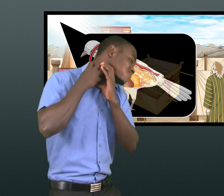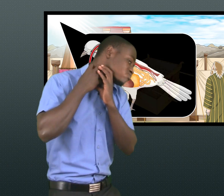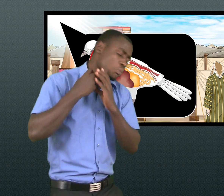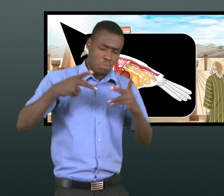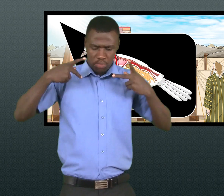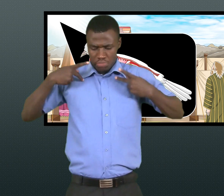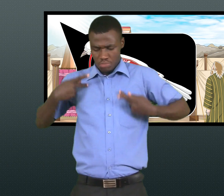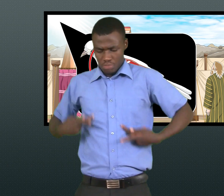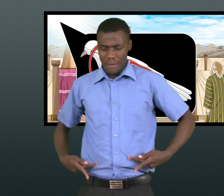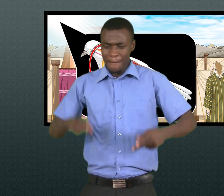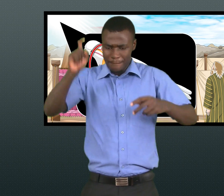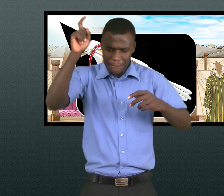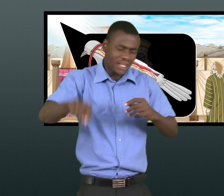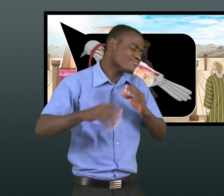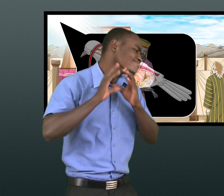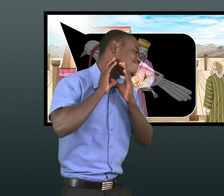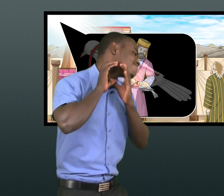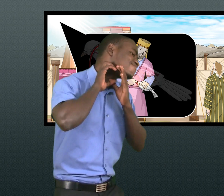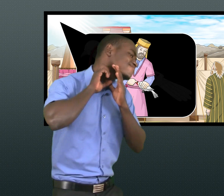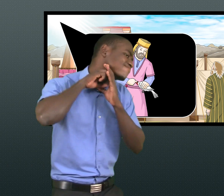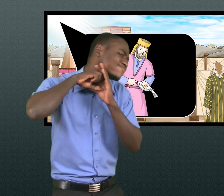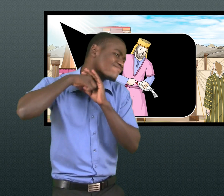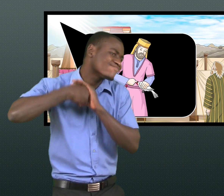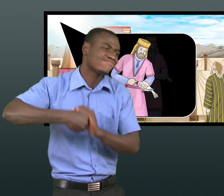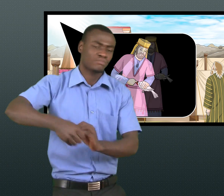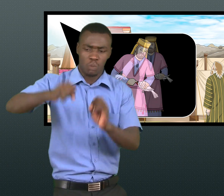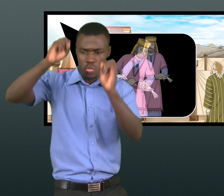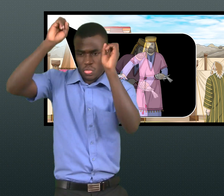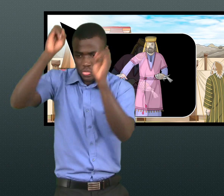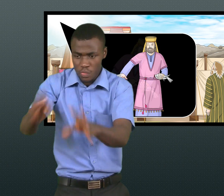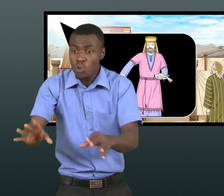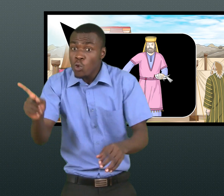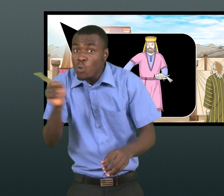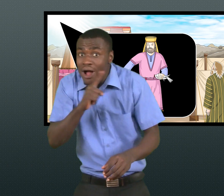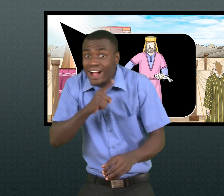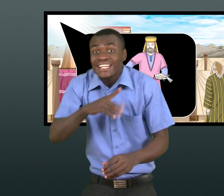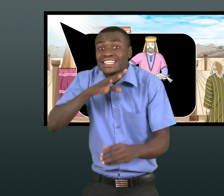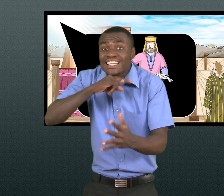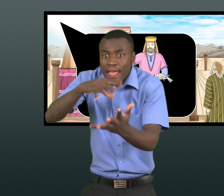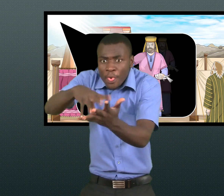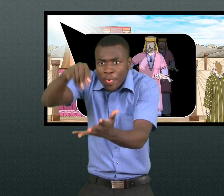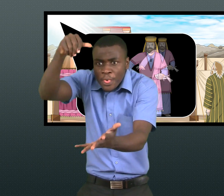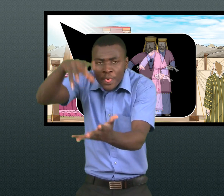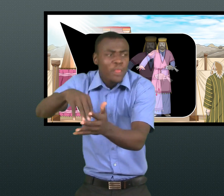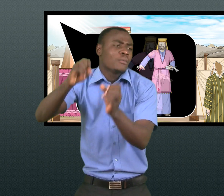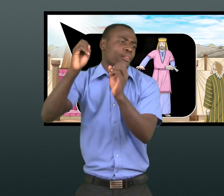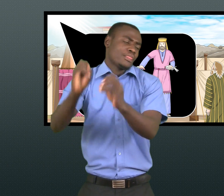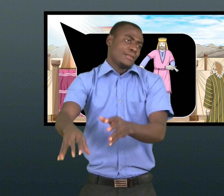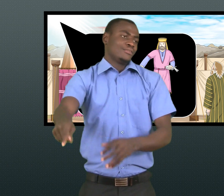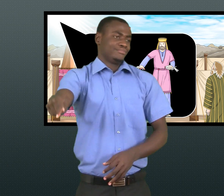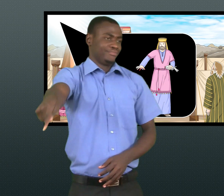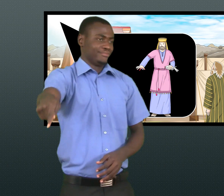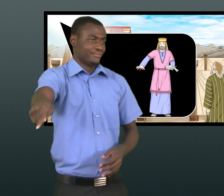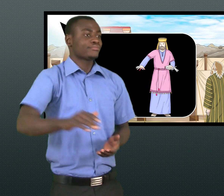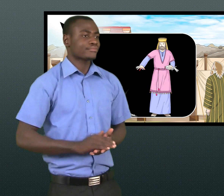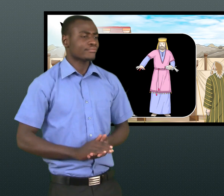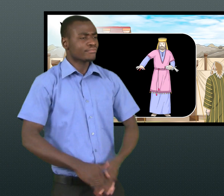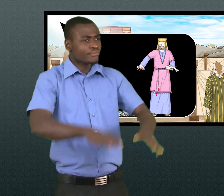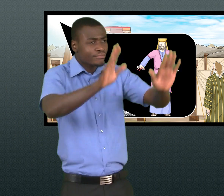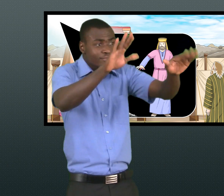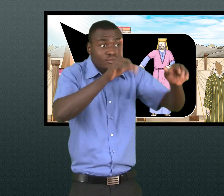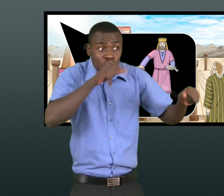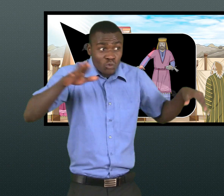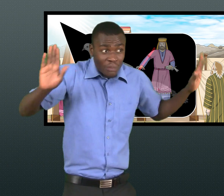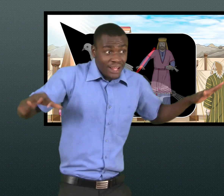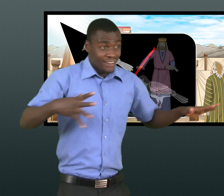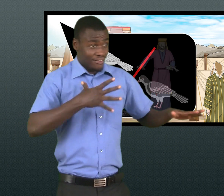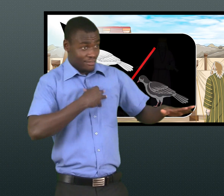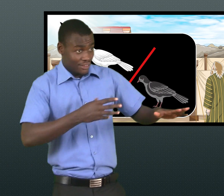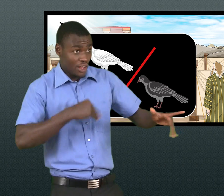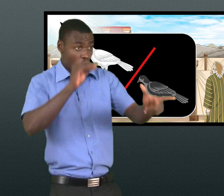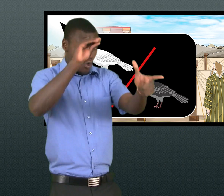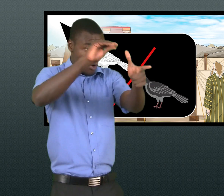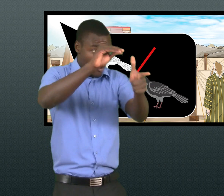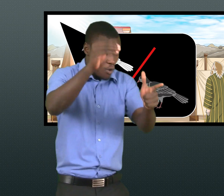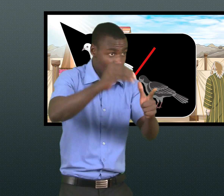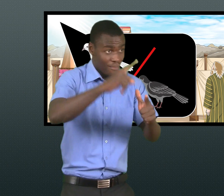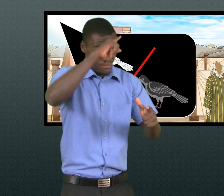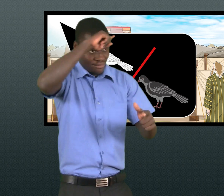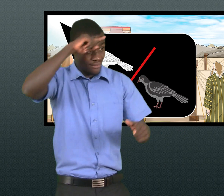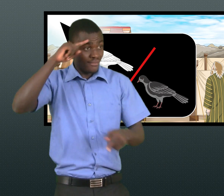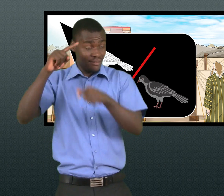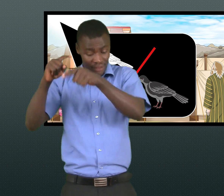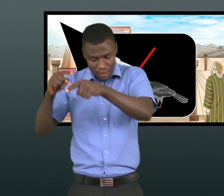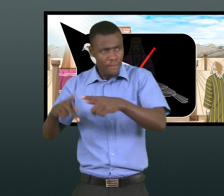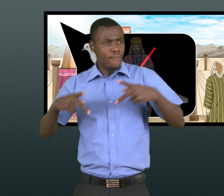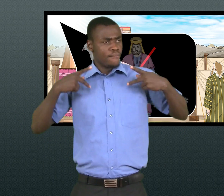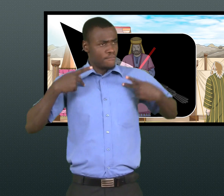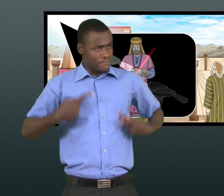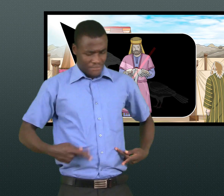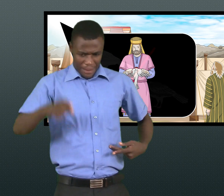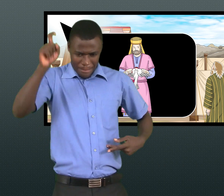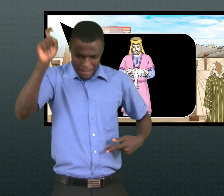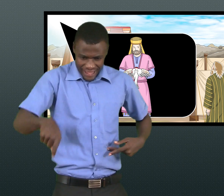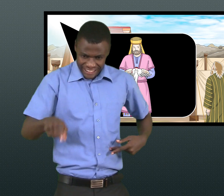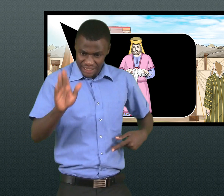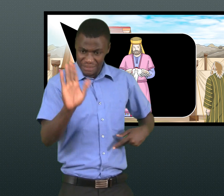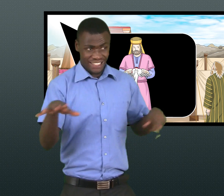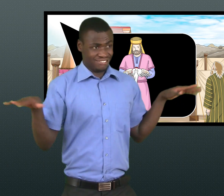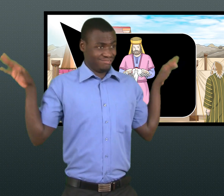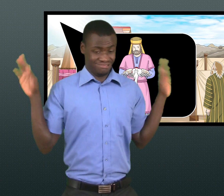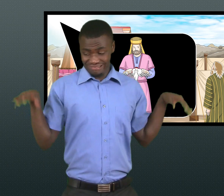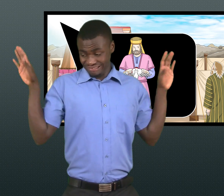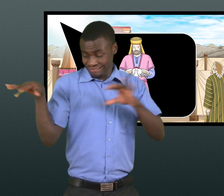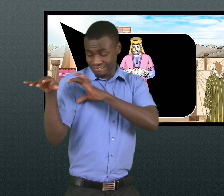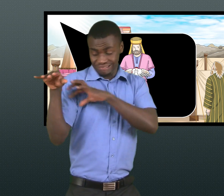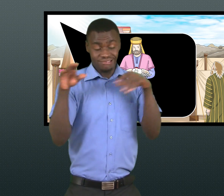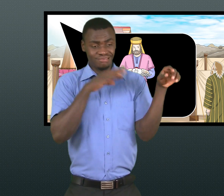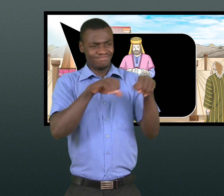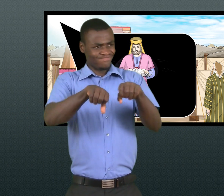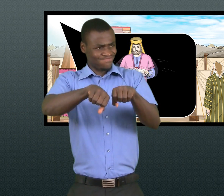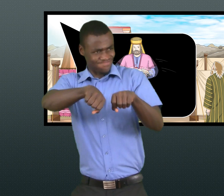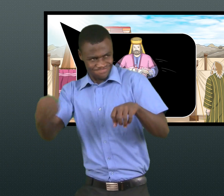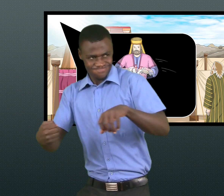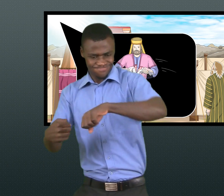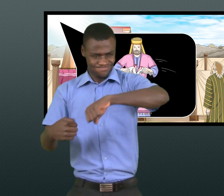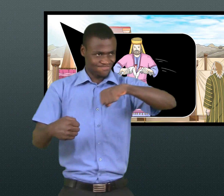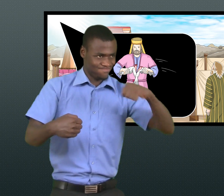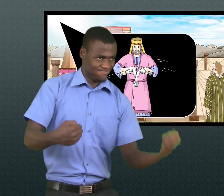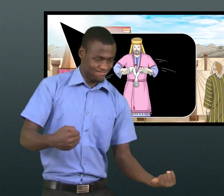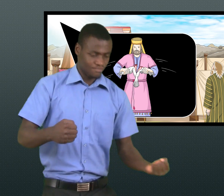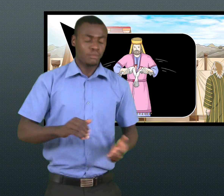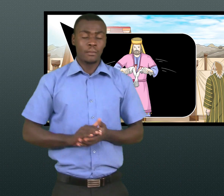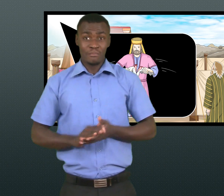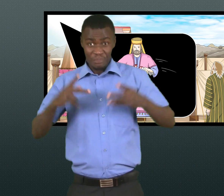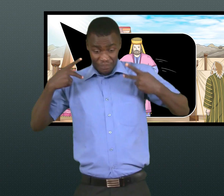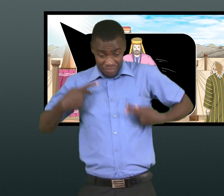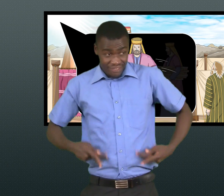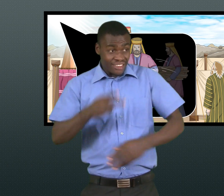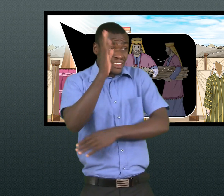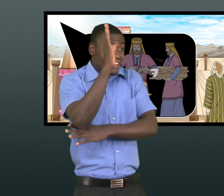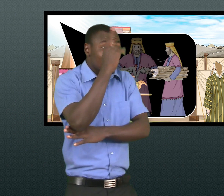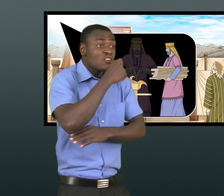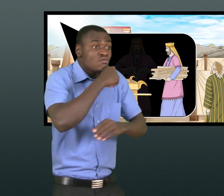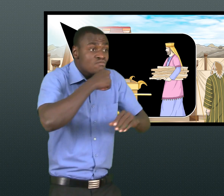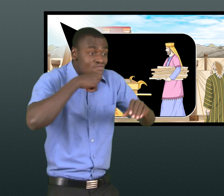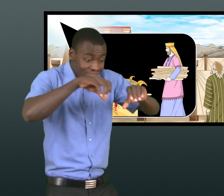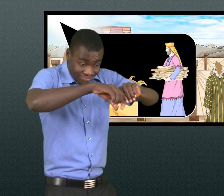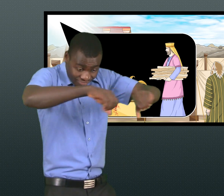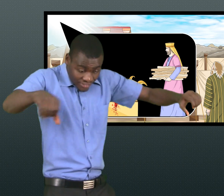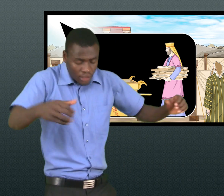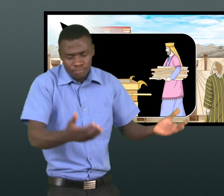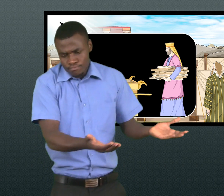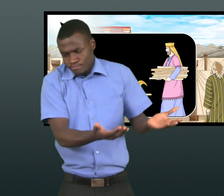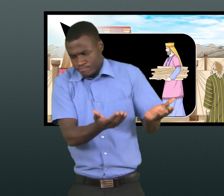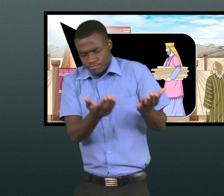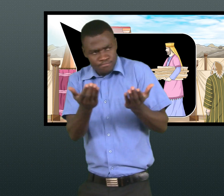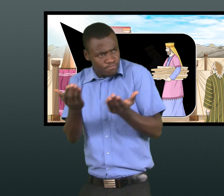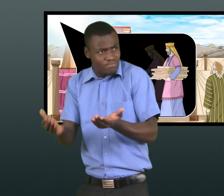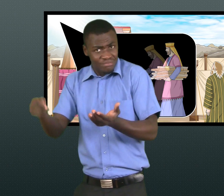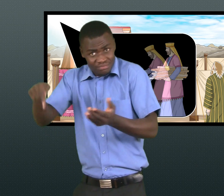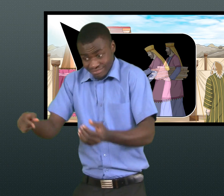And he is to remove the crop with its contents and throw it to the east side of the altar, in the place for ashes.